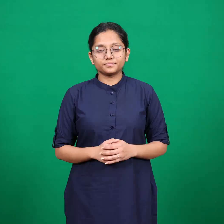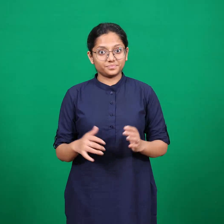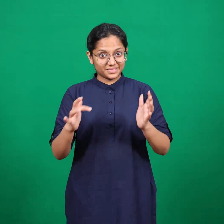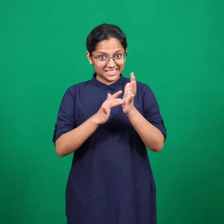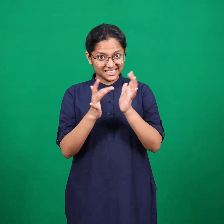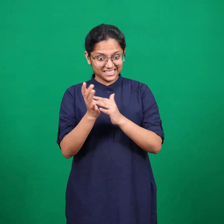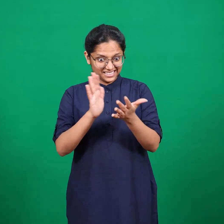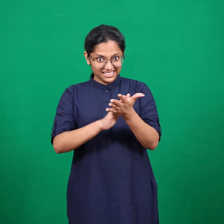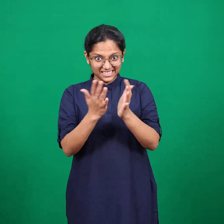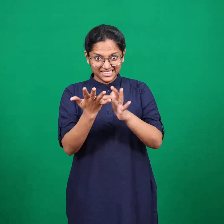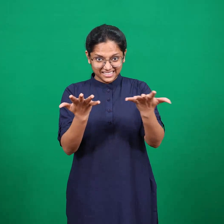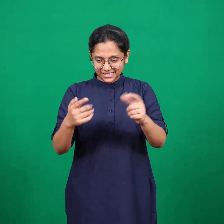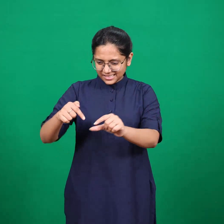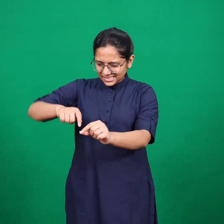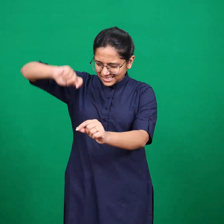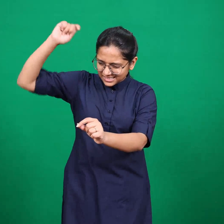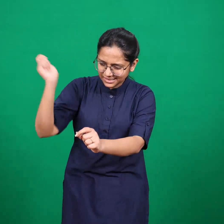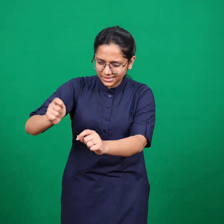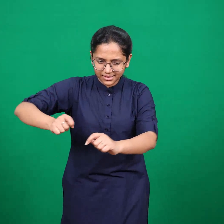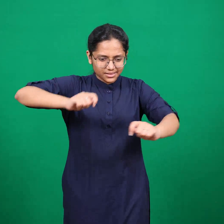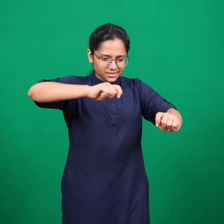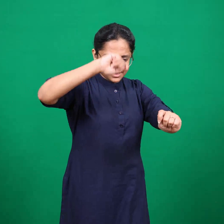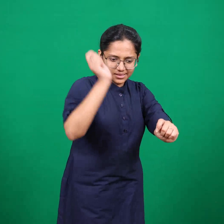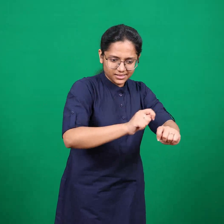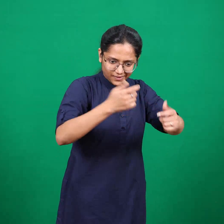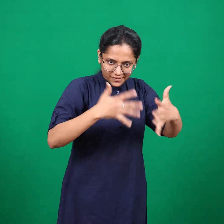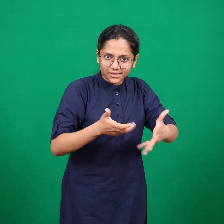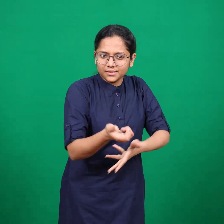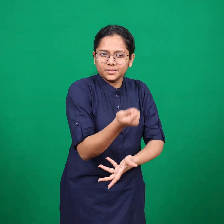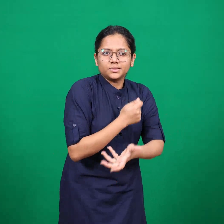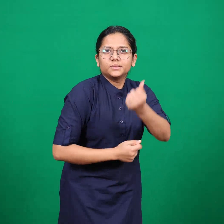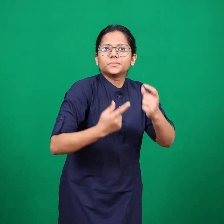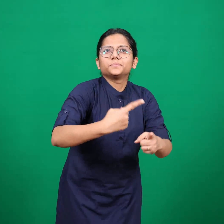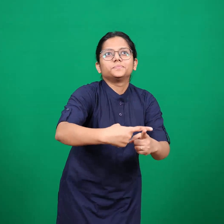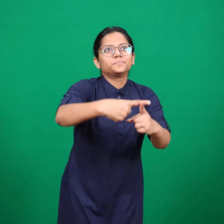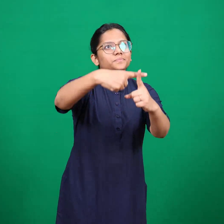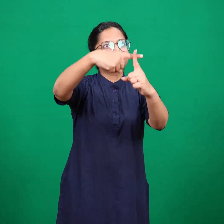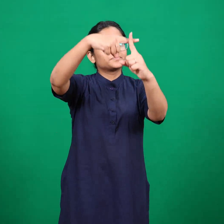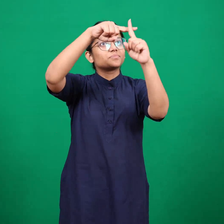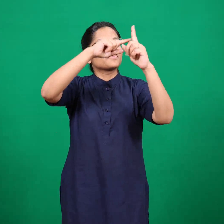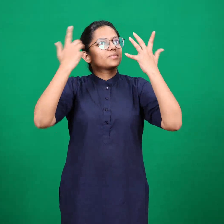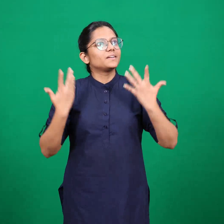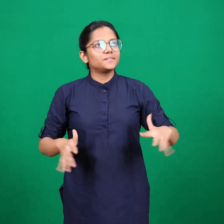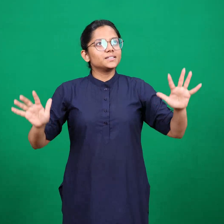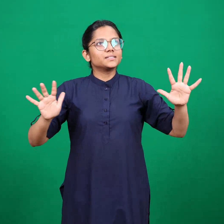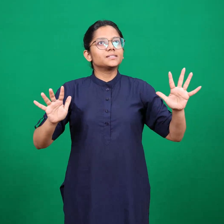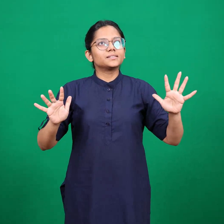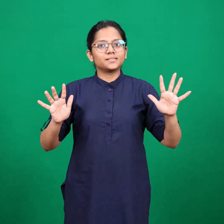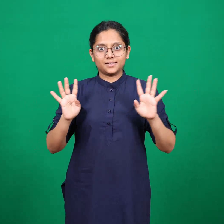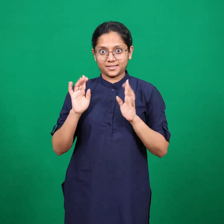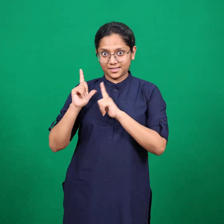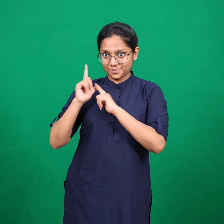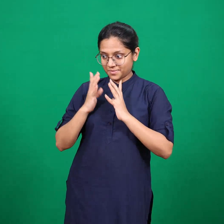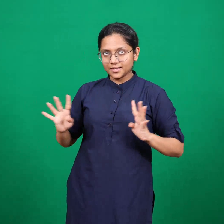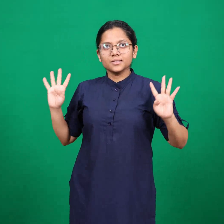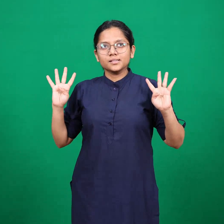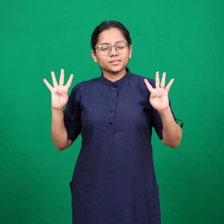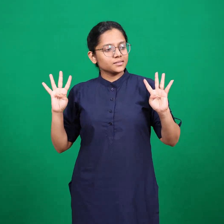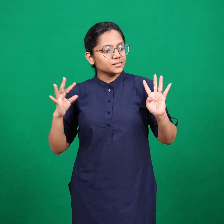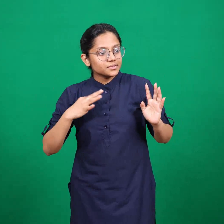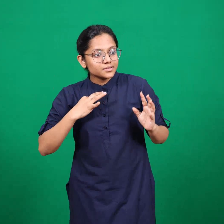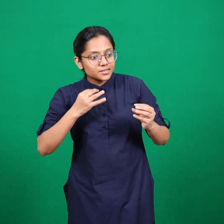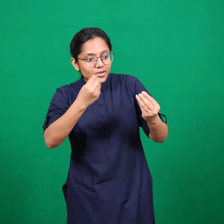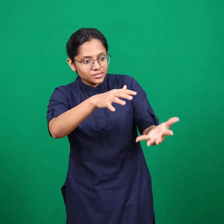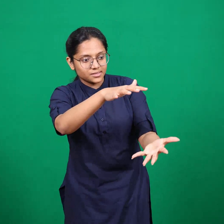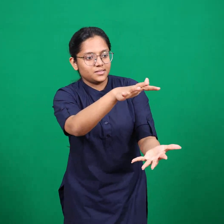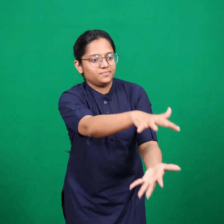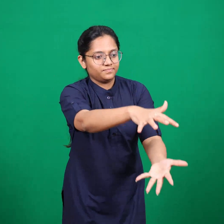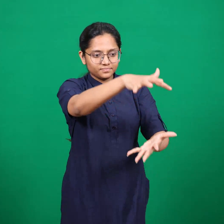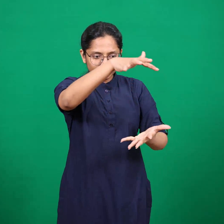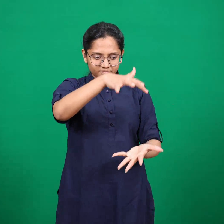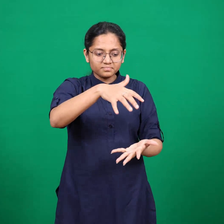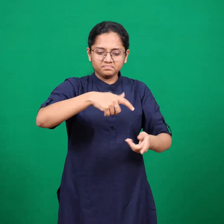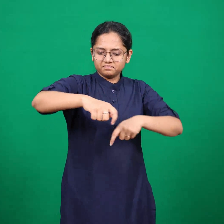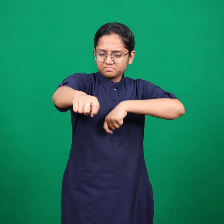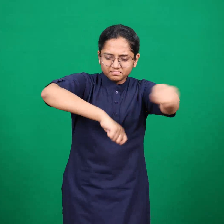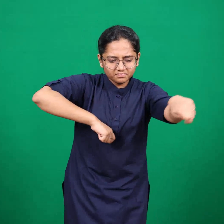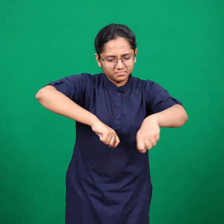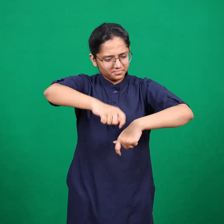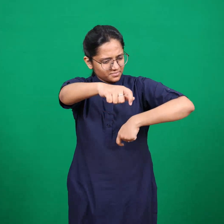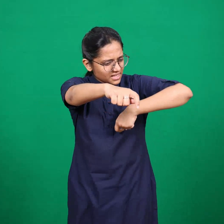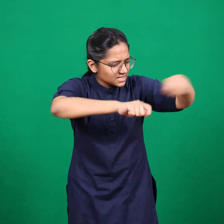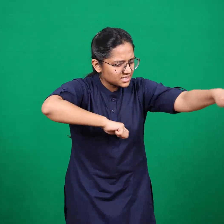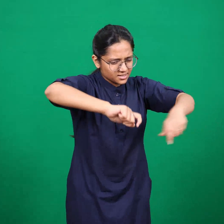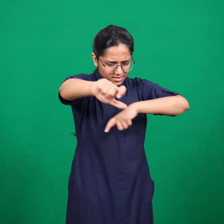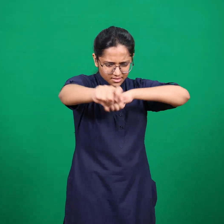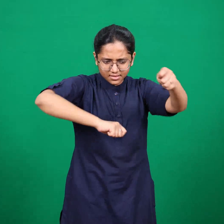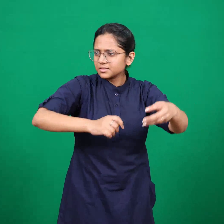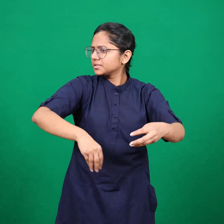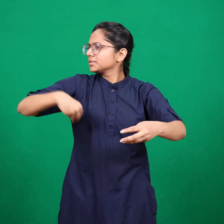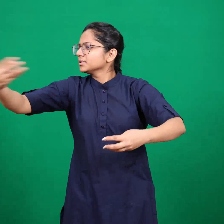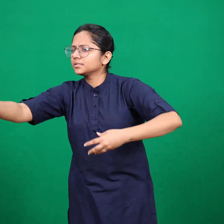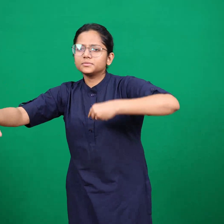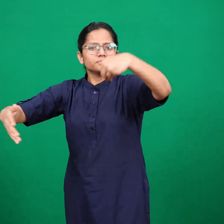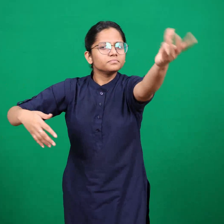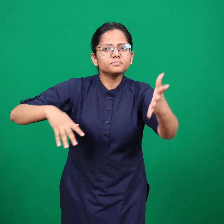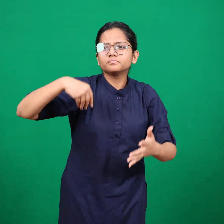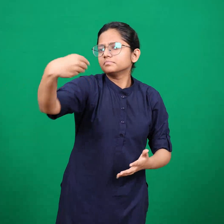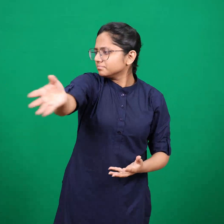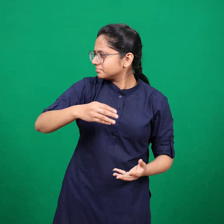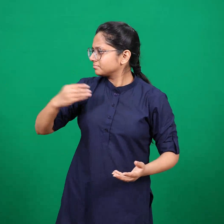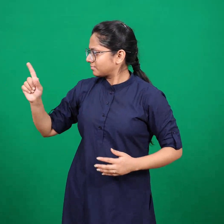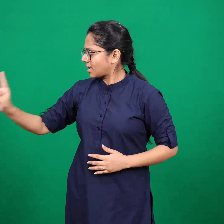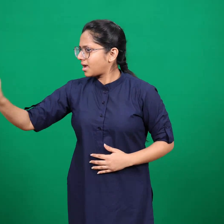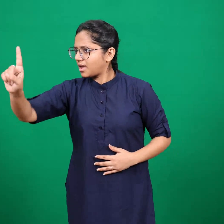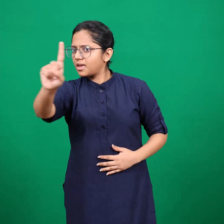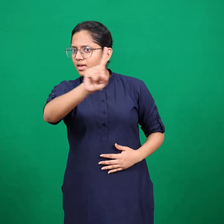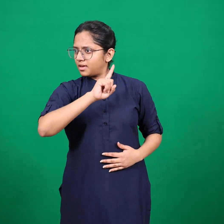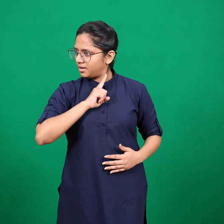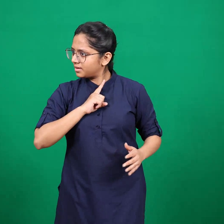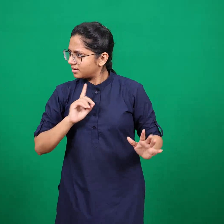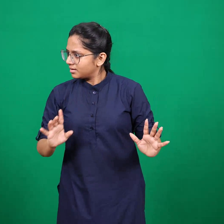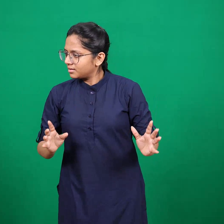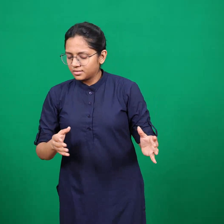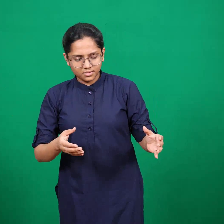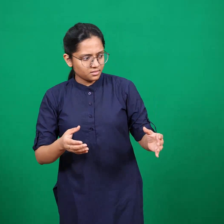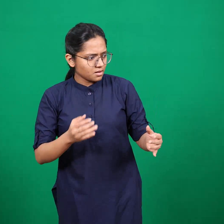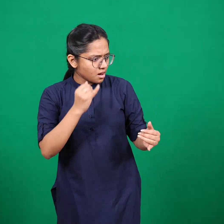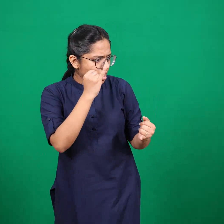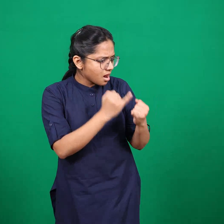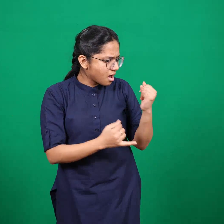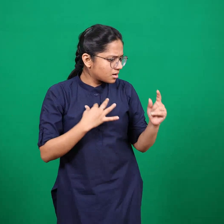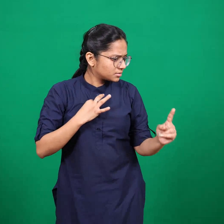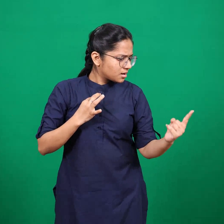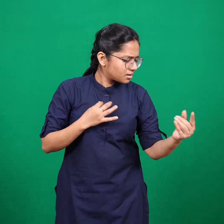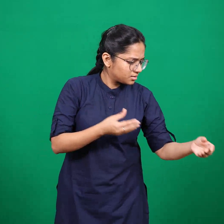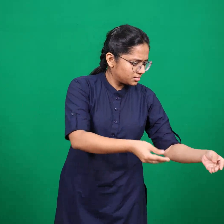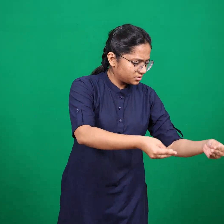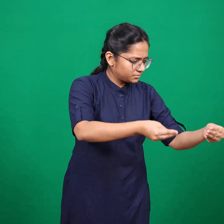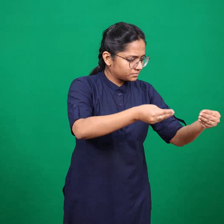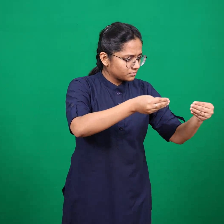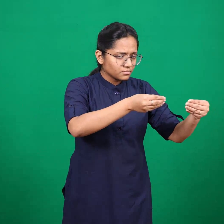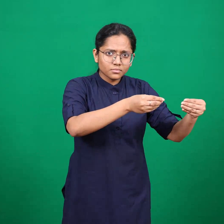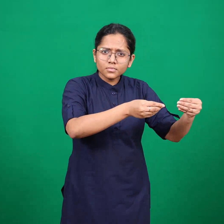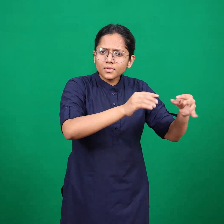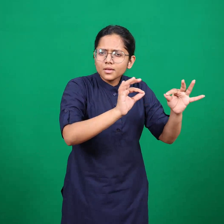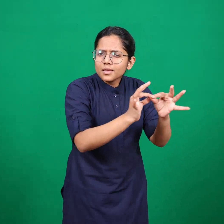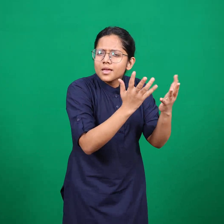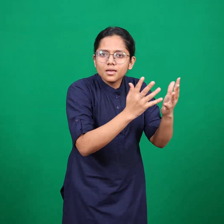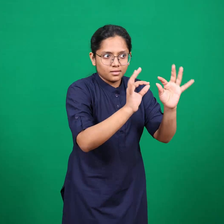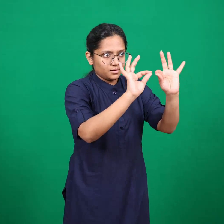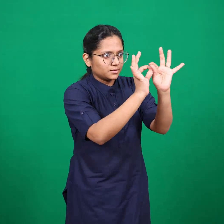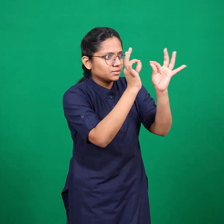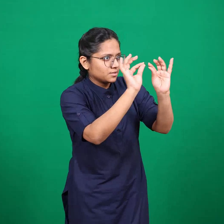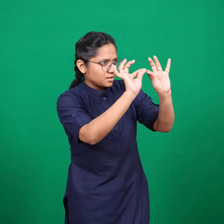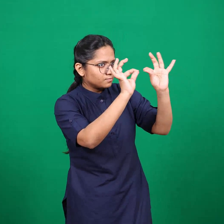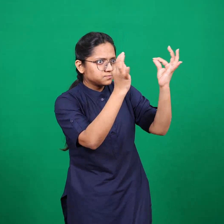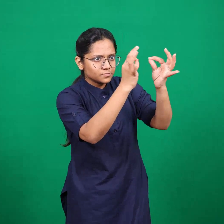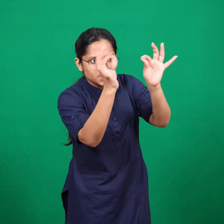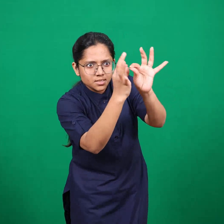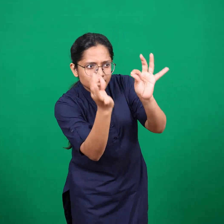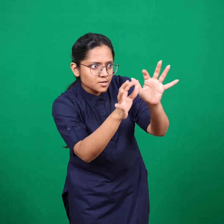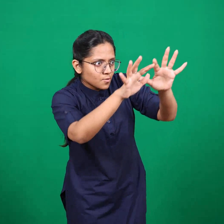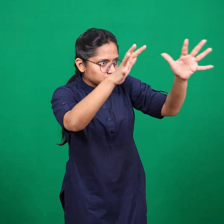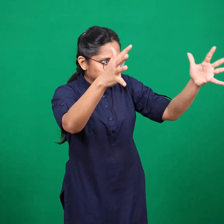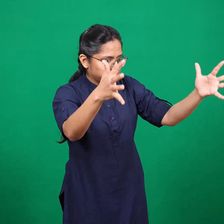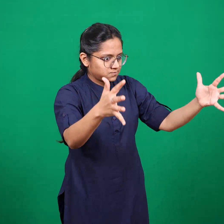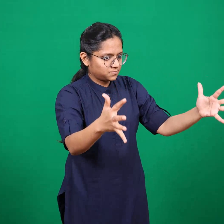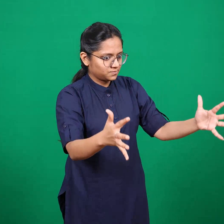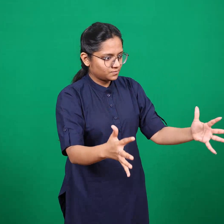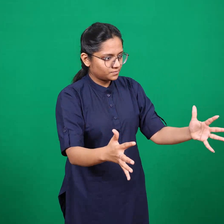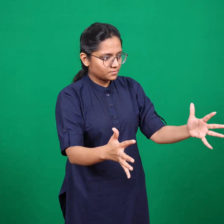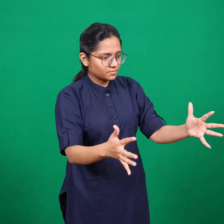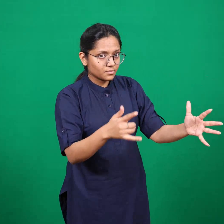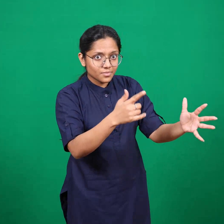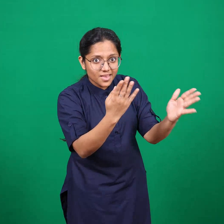When the soldiers had crucified Jesus, they divided His garments into four parts, one for each soldier, with the tunic remaining.